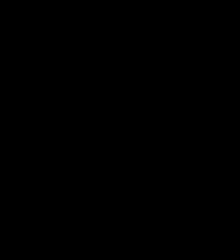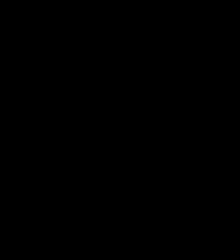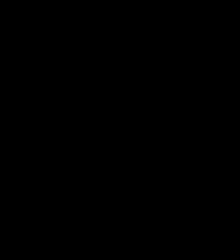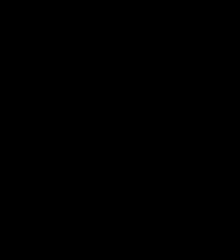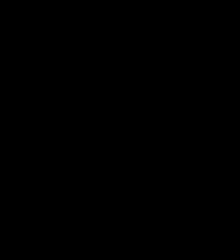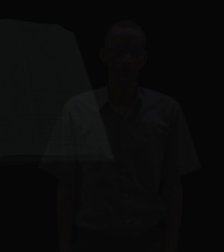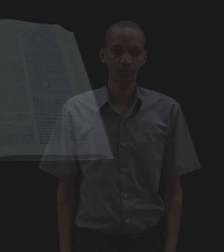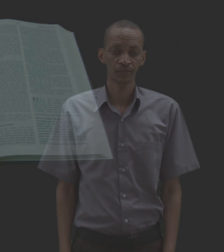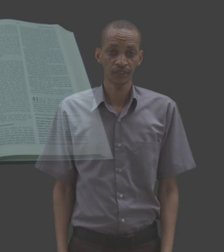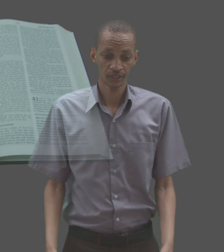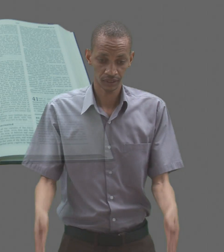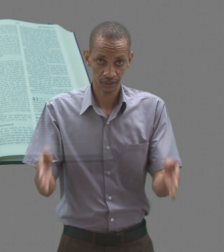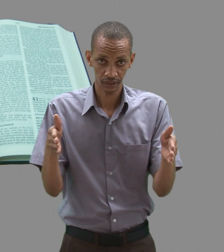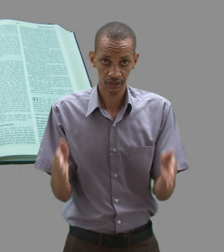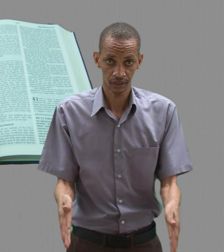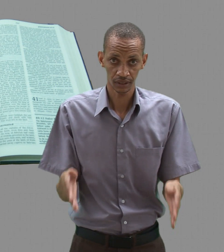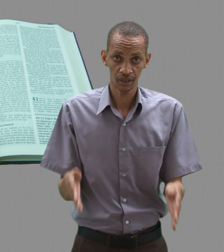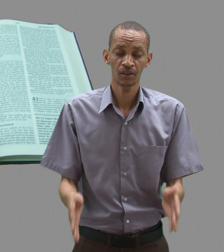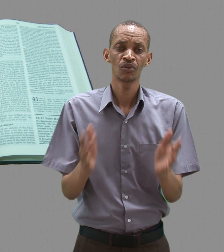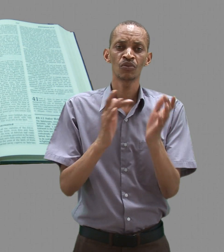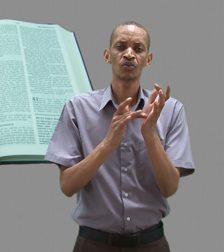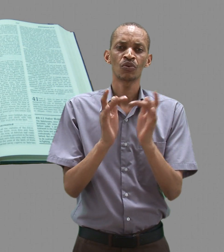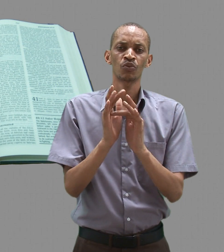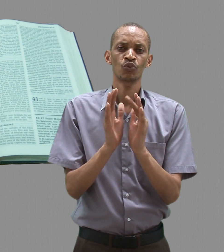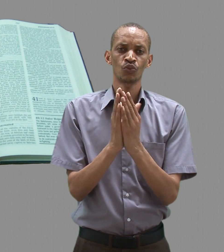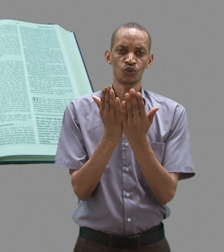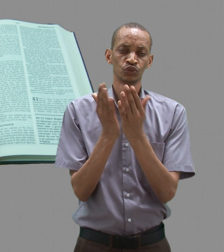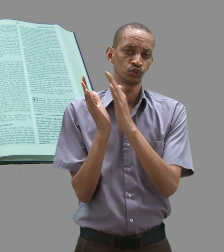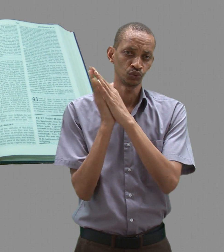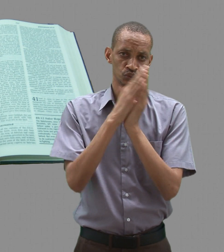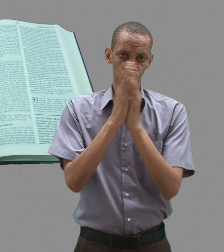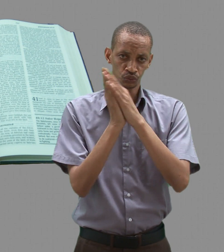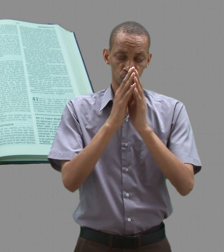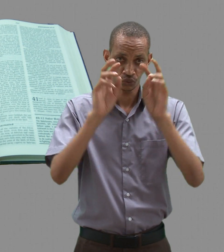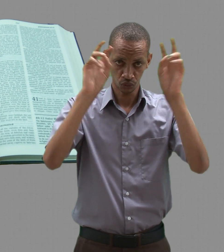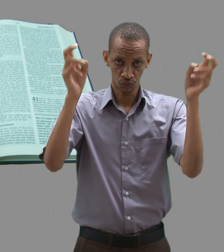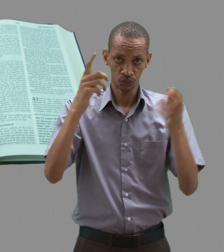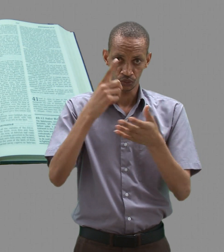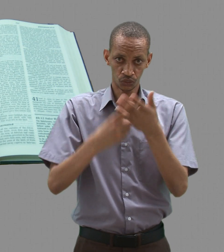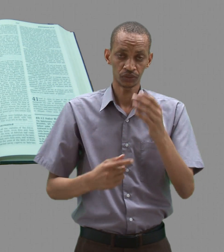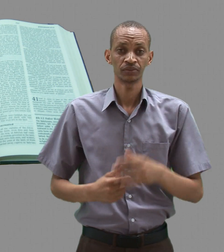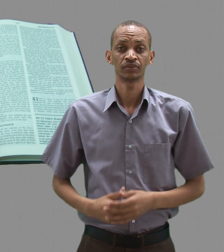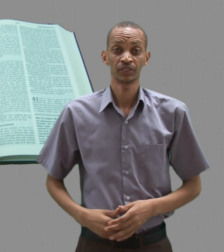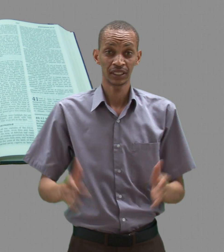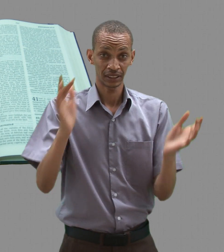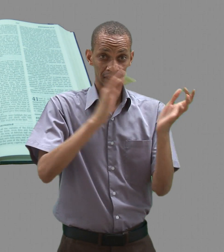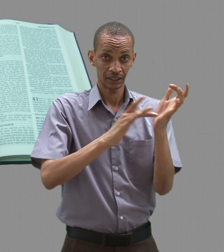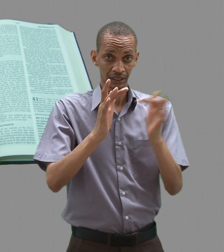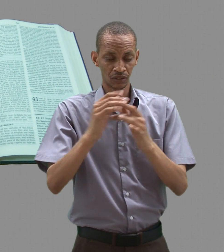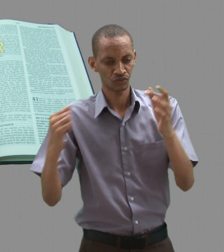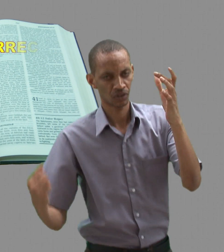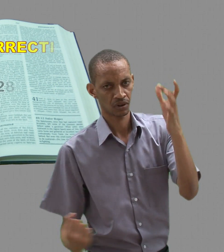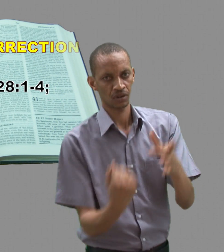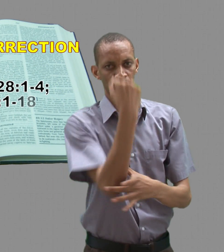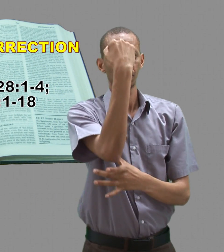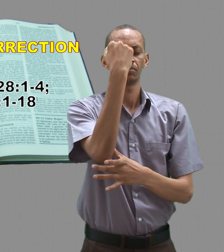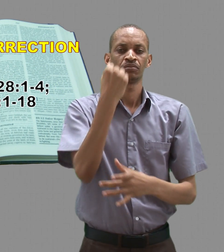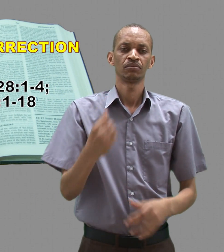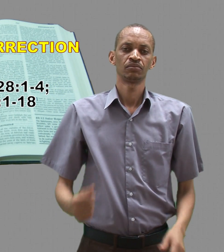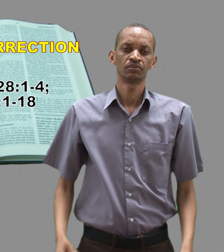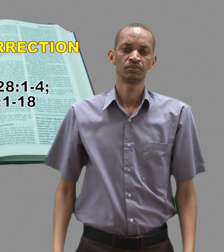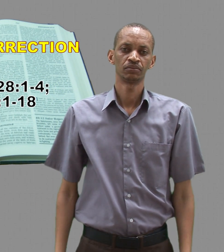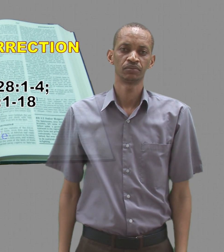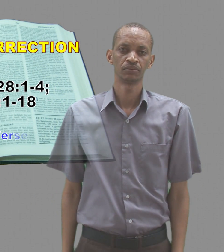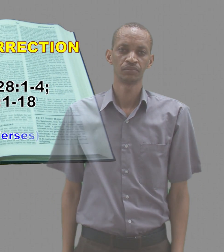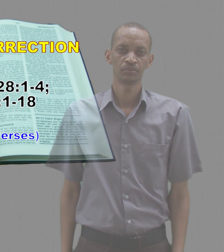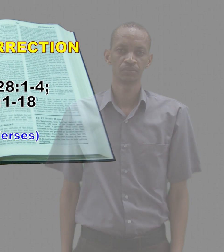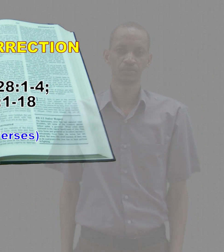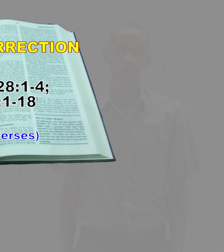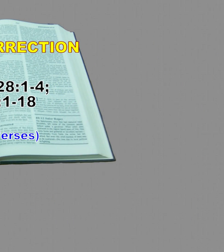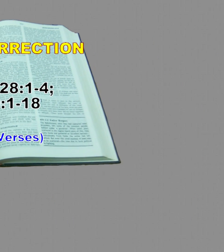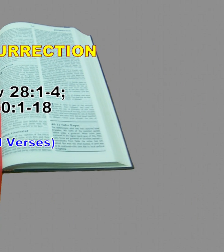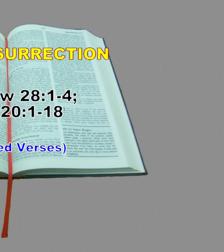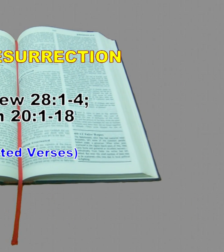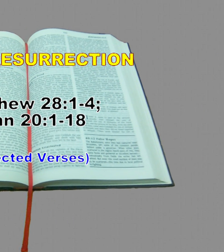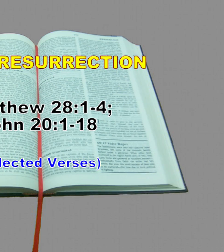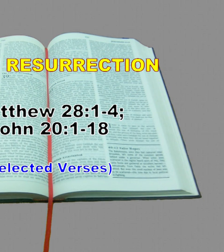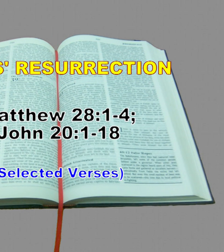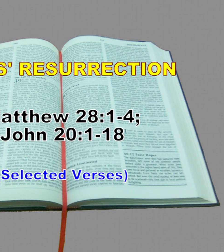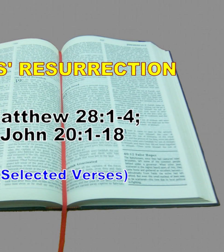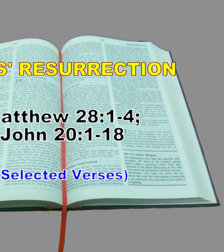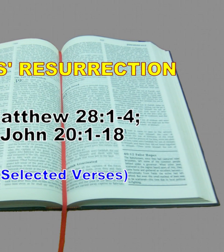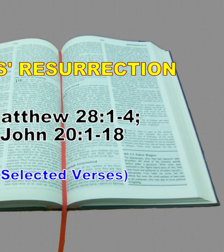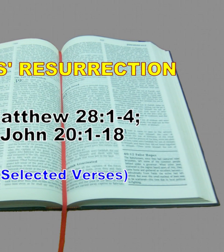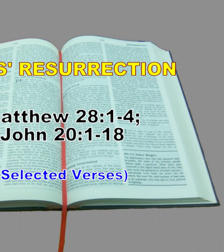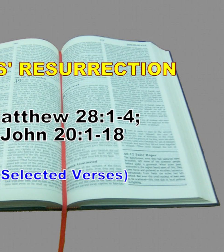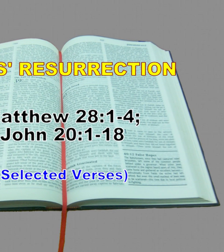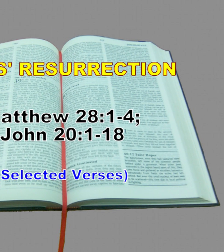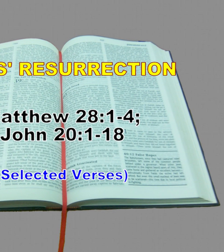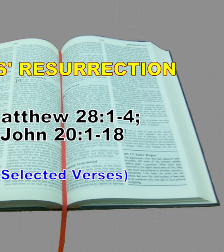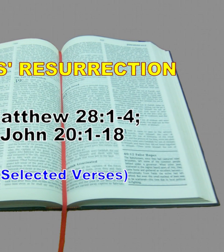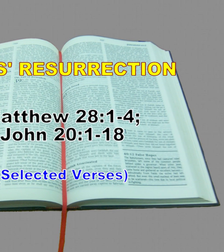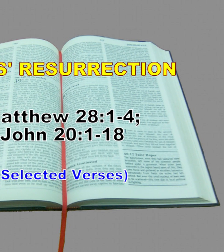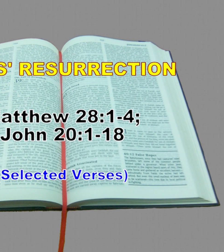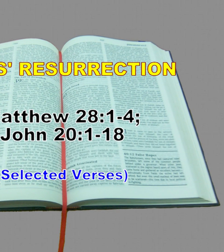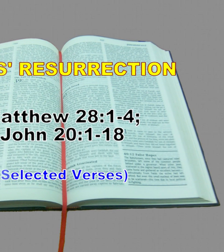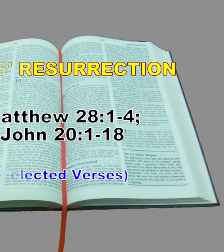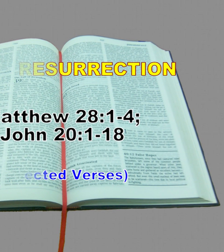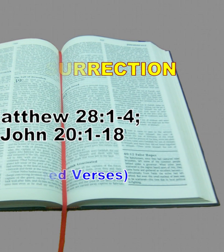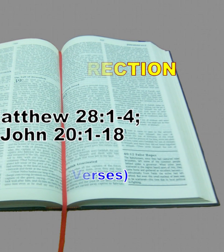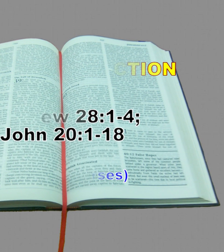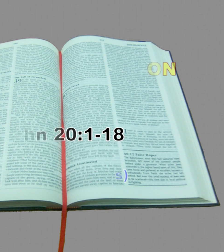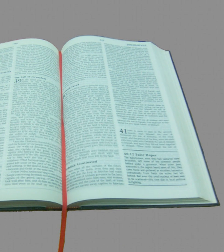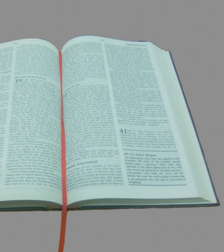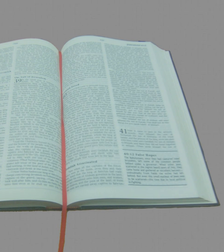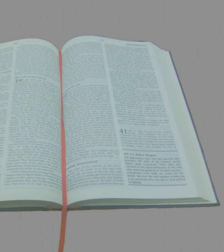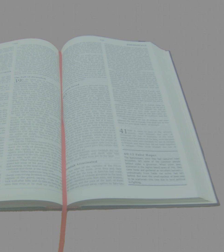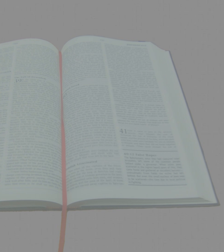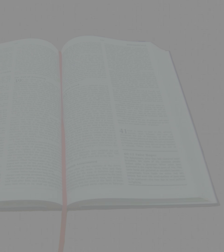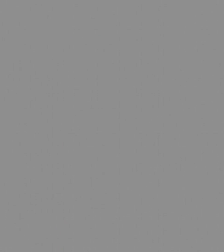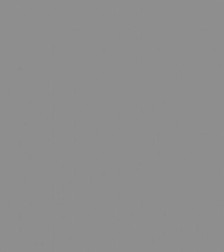Jesus' resurrection